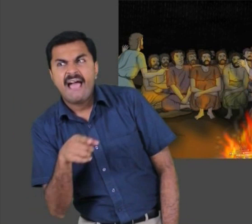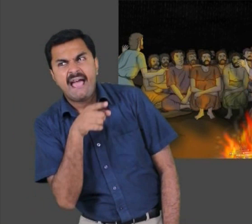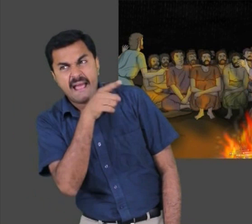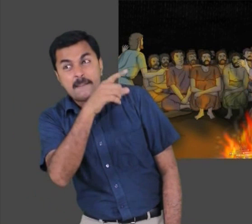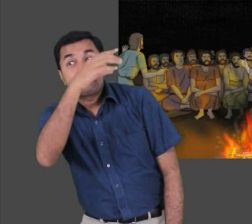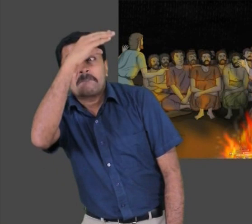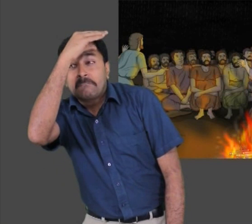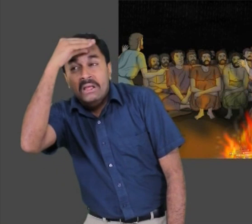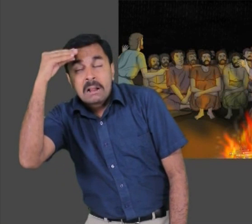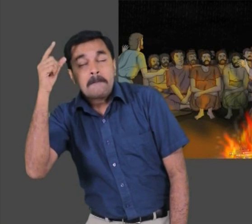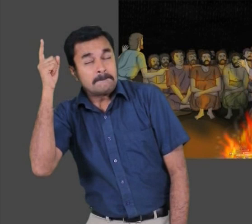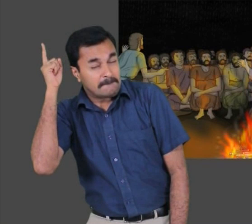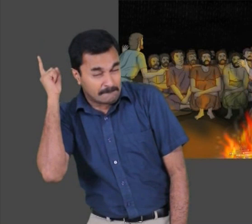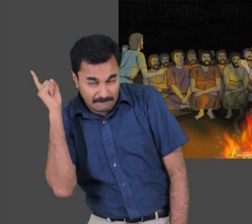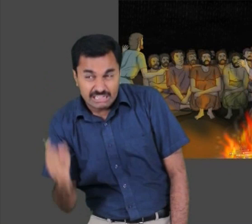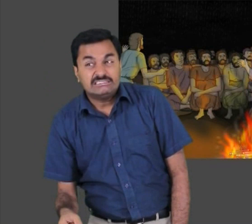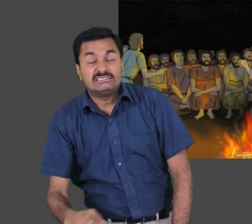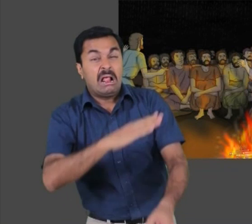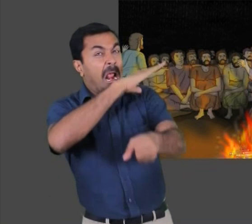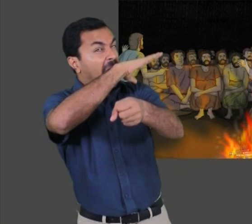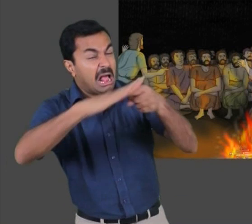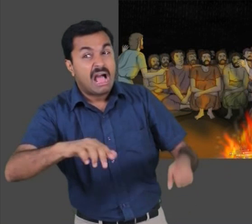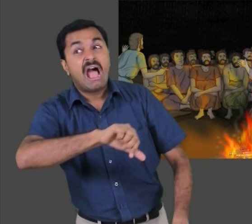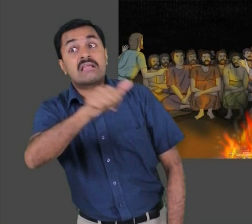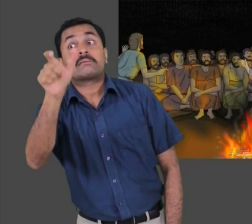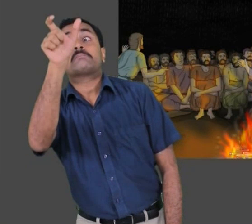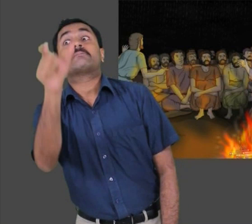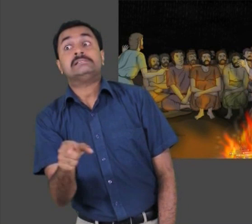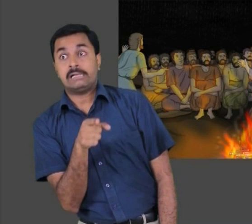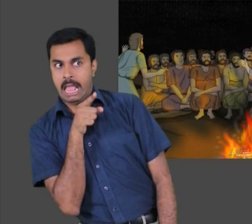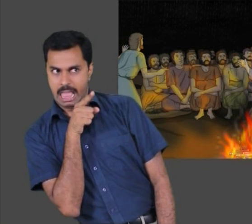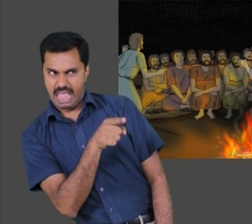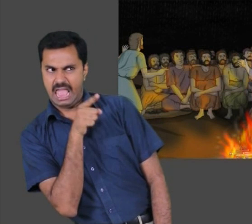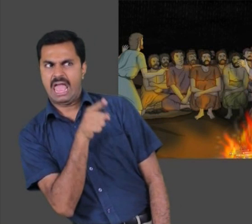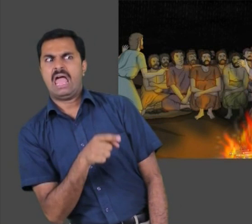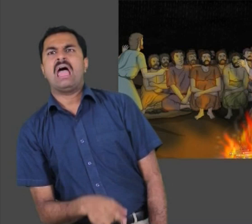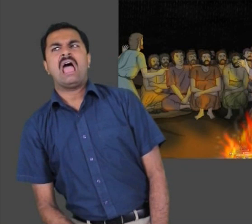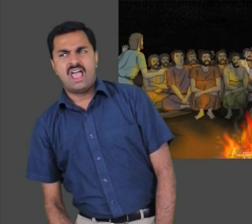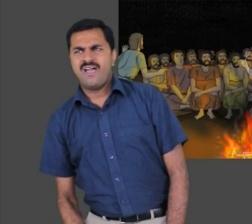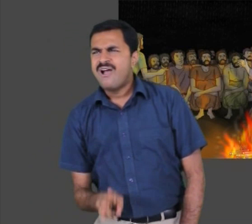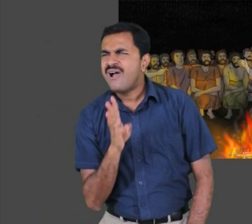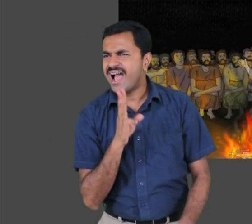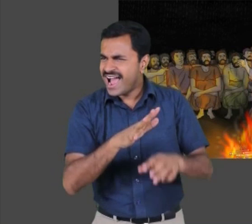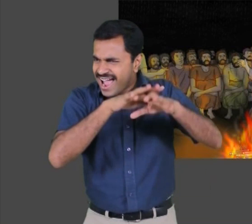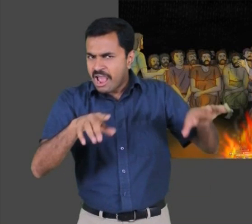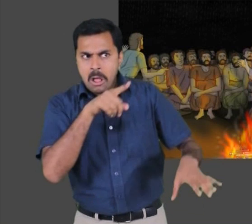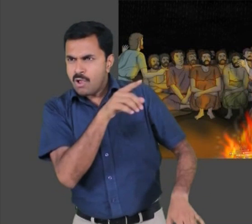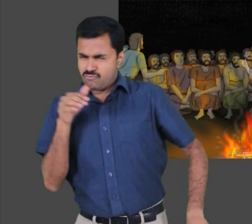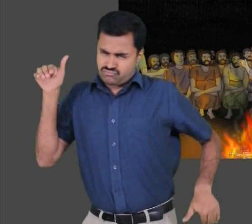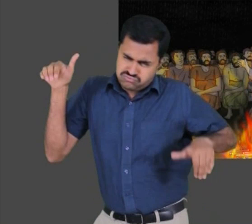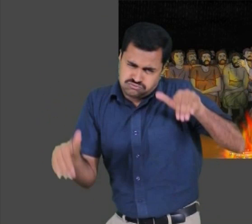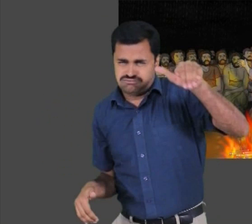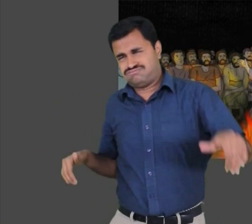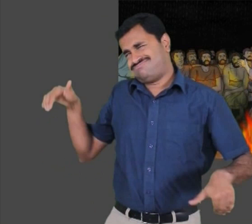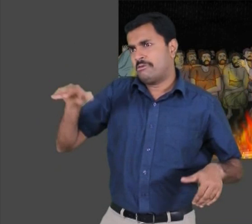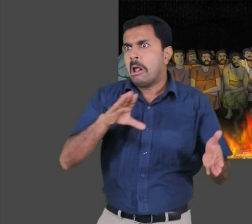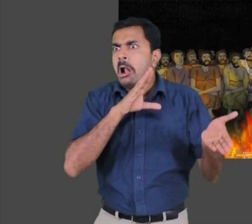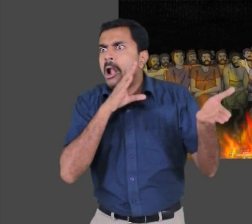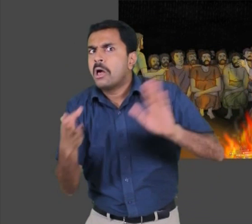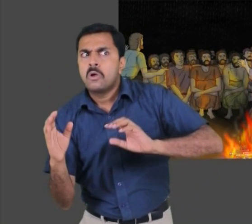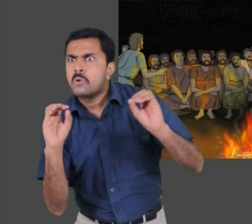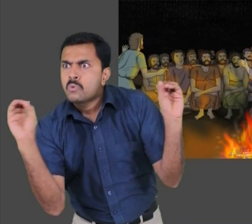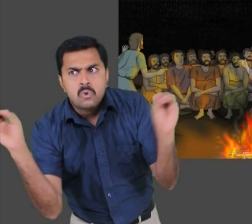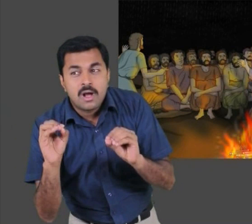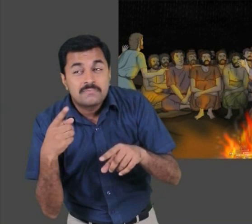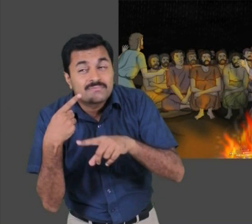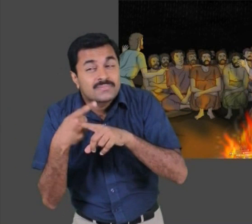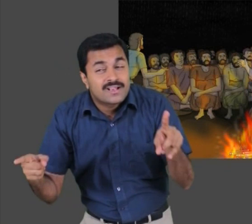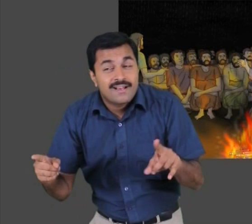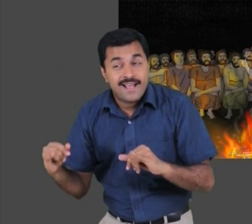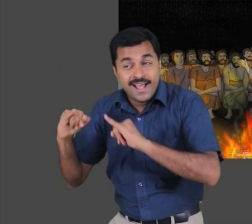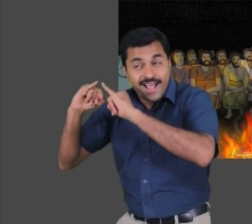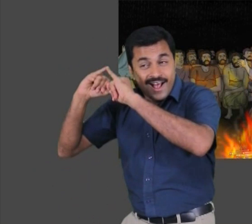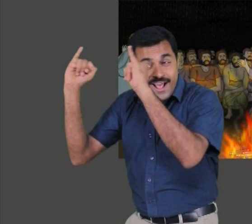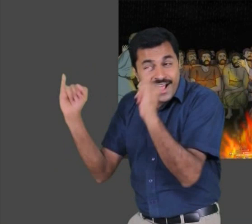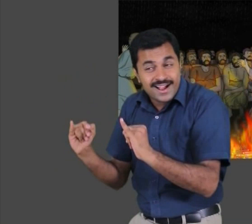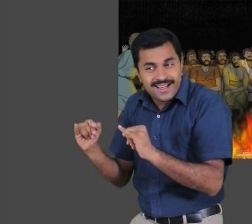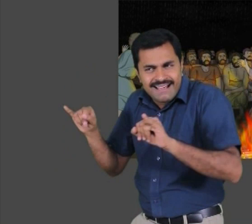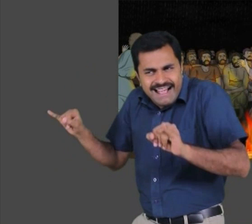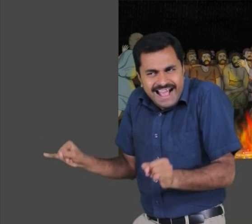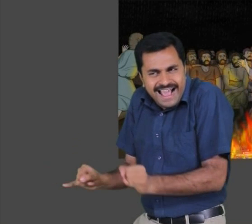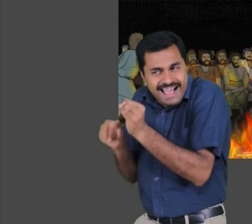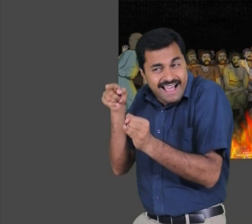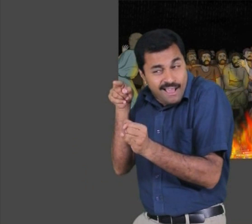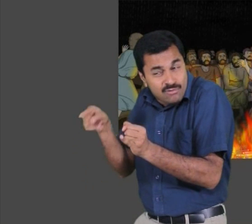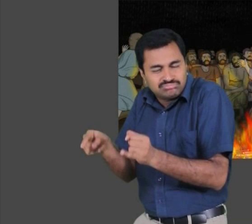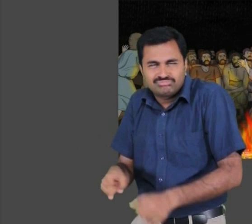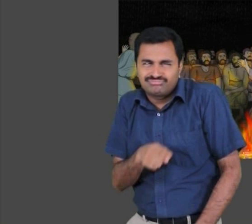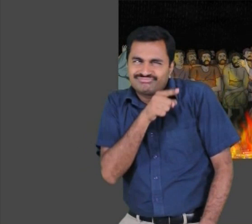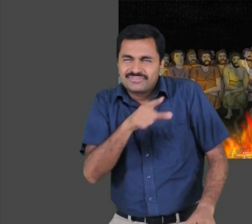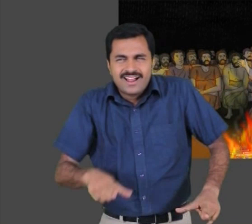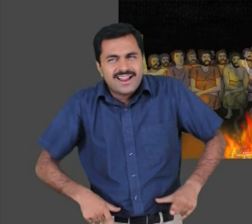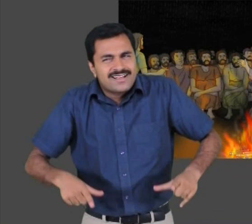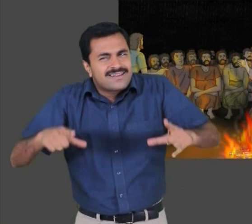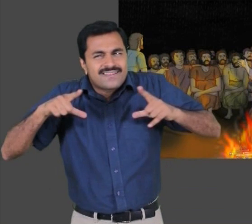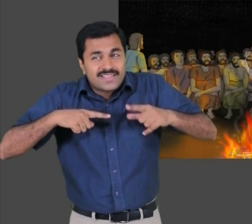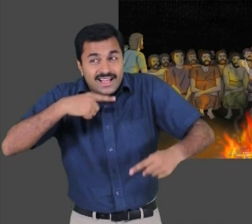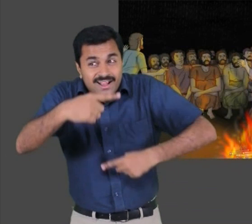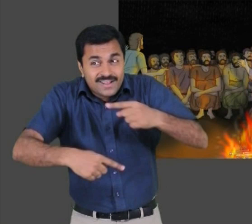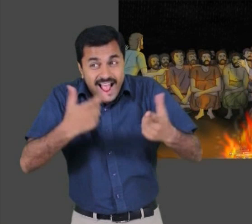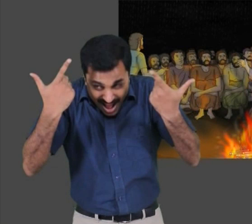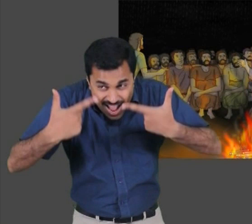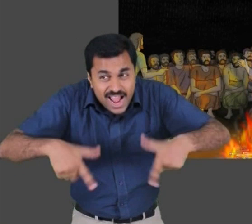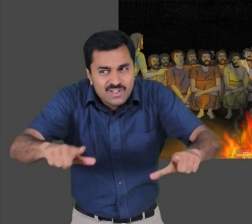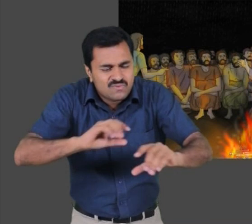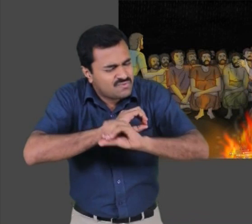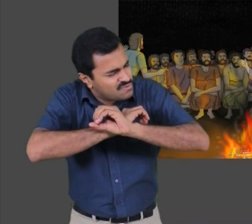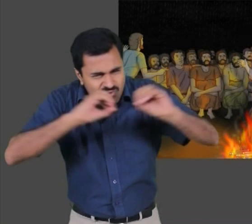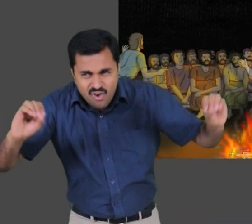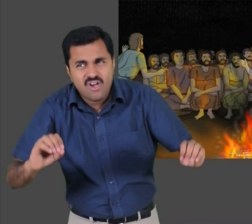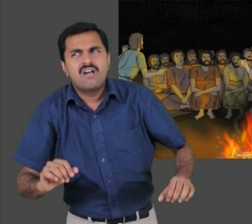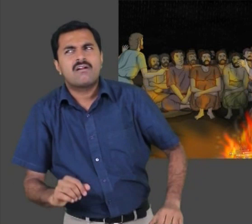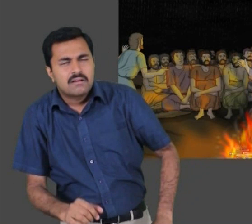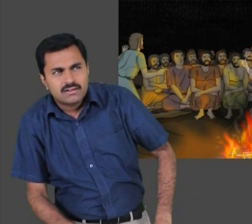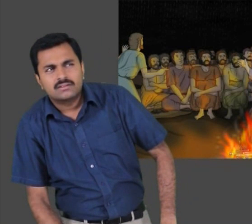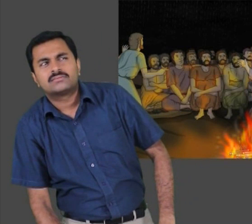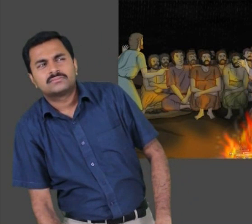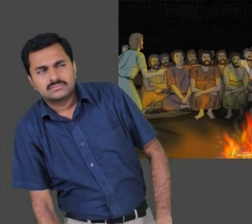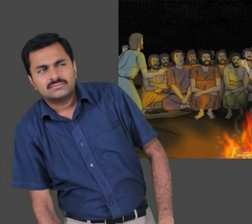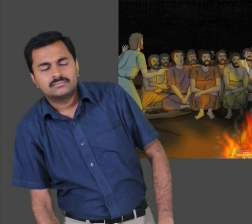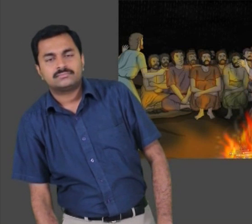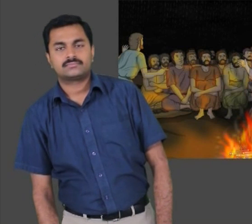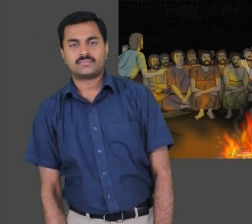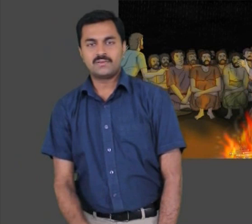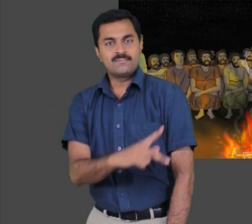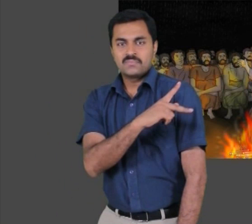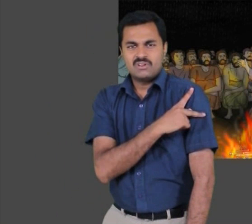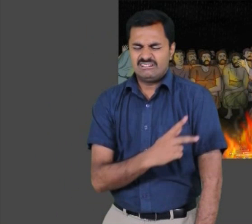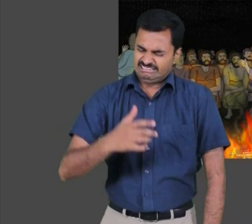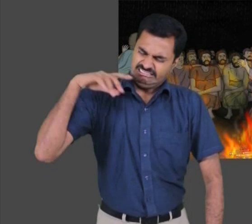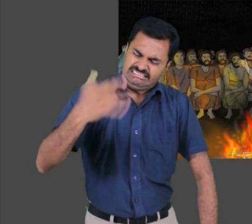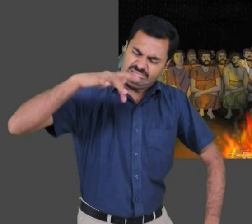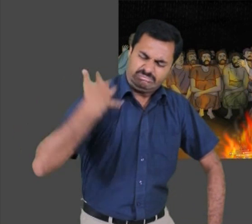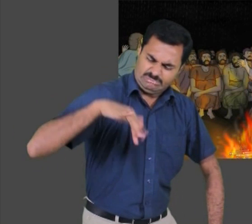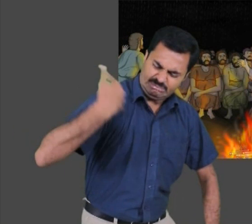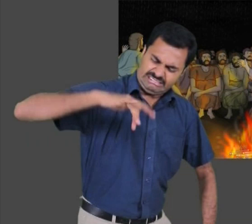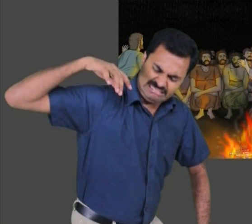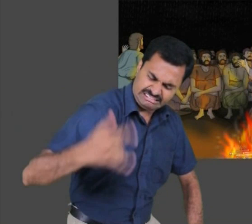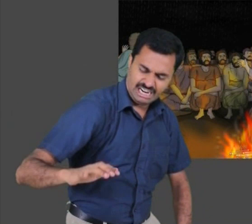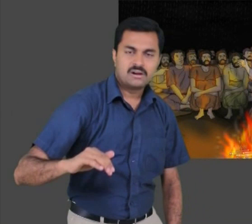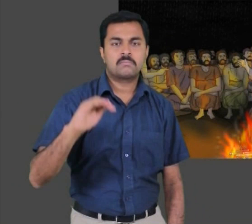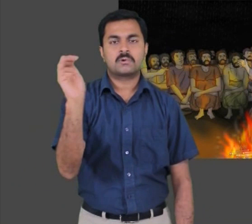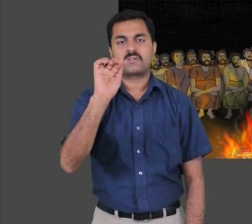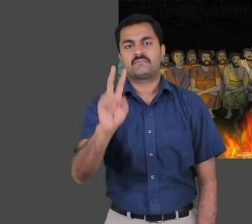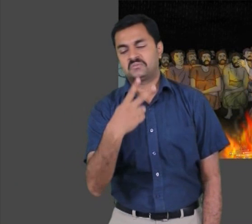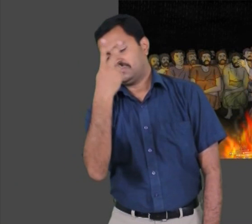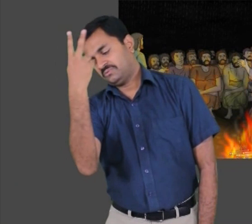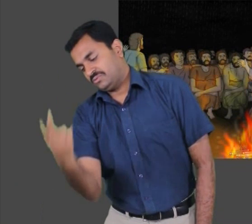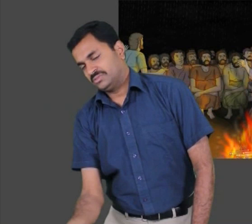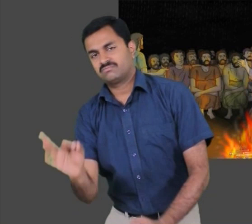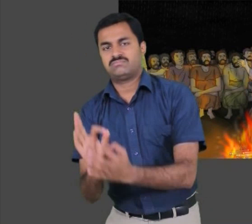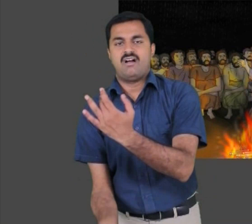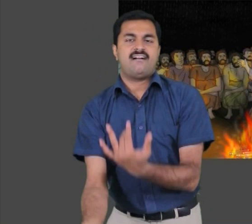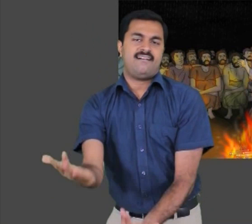When the islanders saw the creature hanging from his hand, they said to one another, “Surely this man is a murderer.